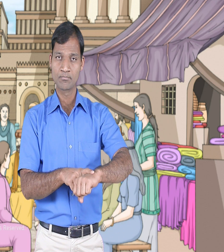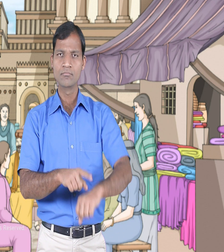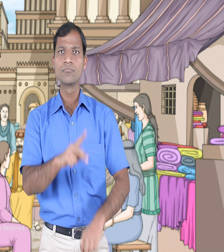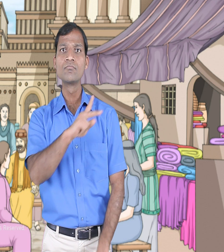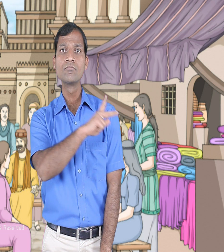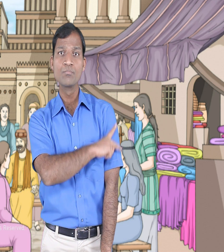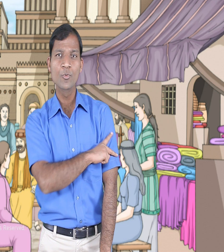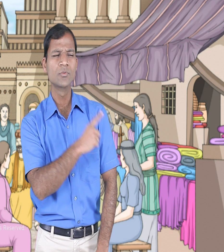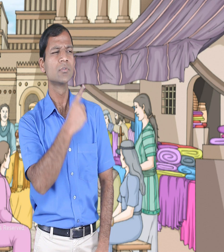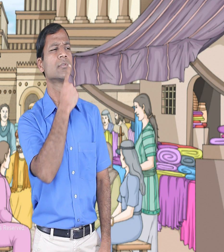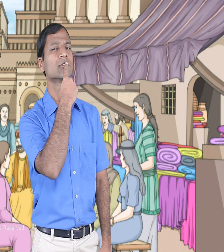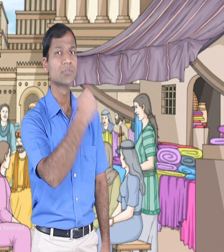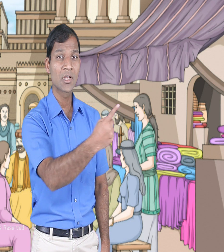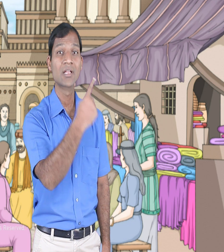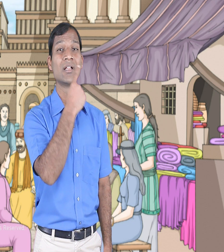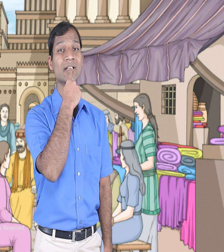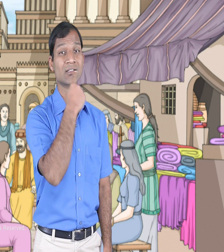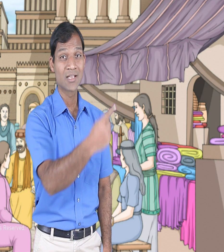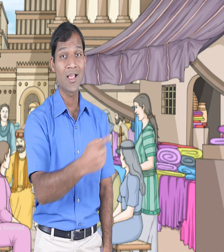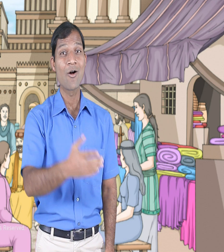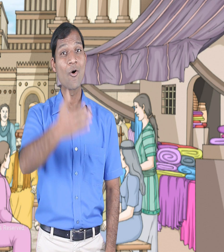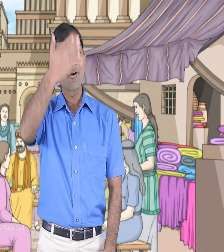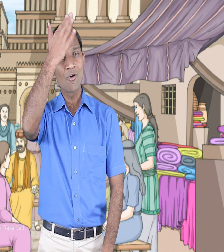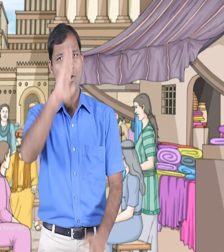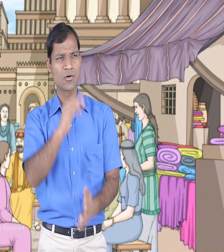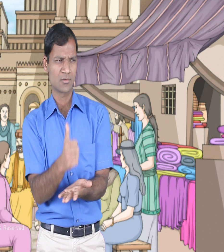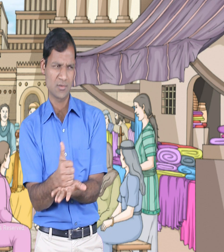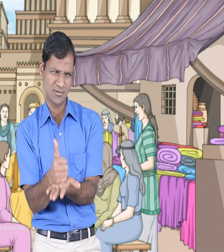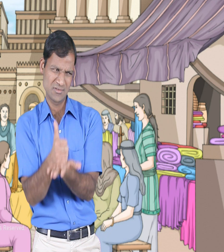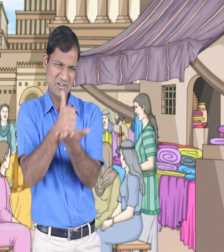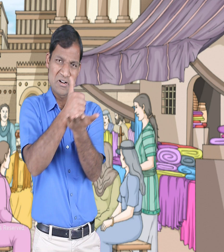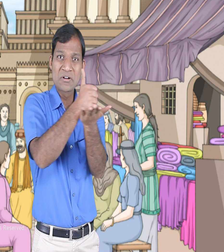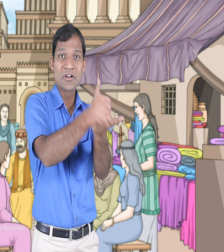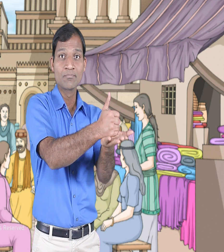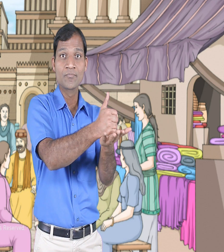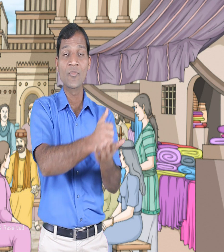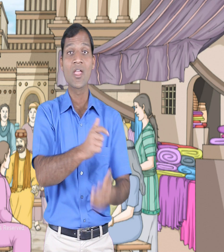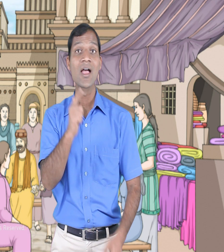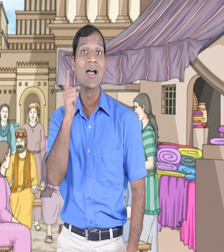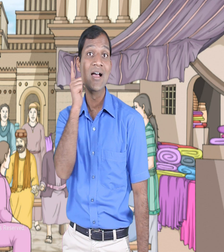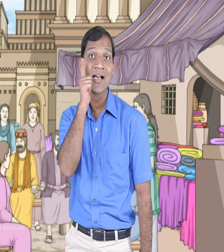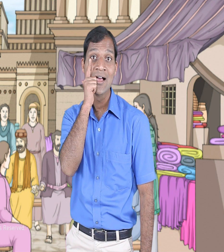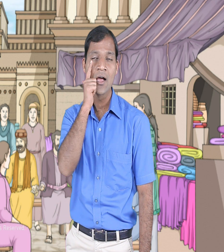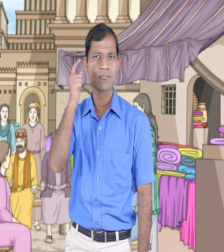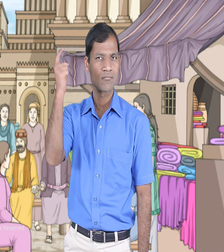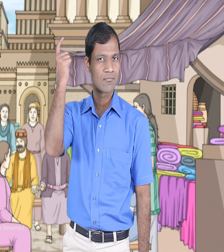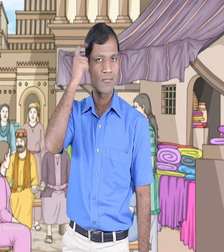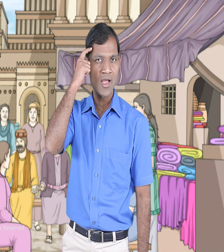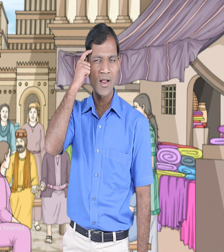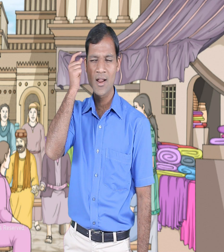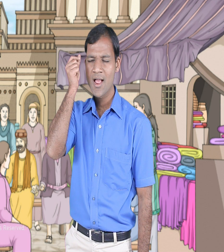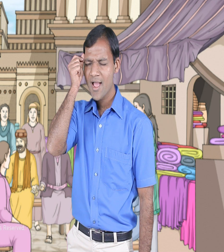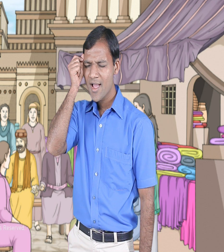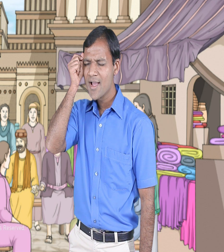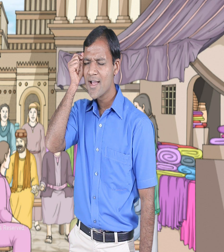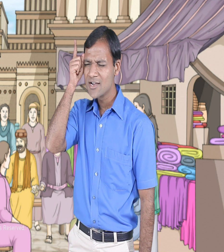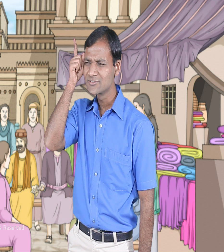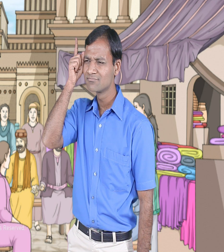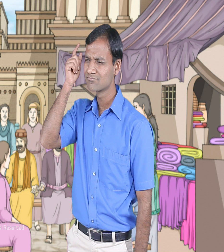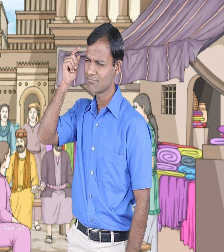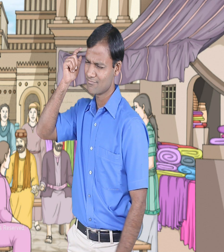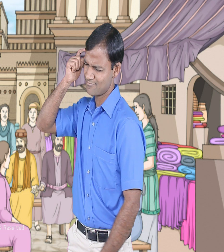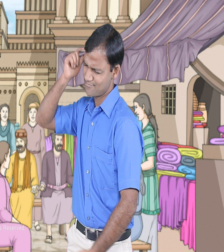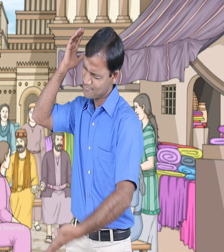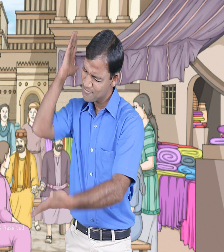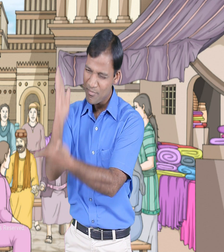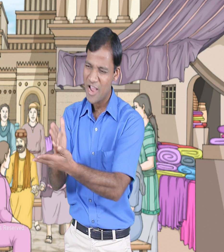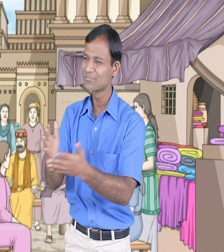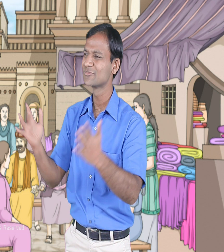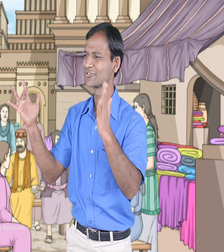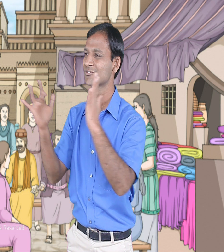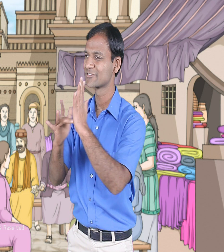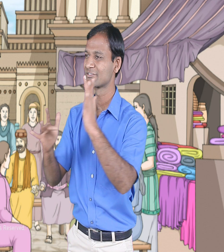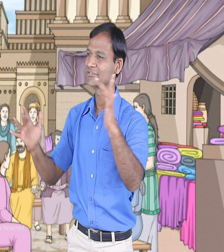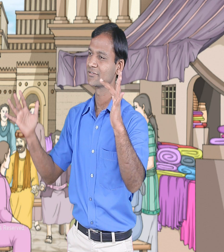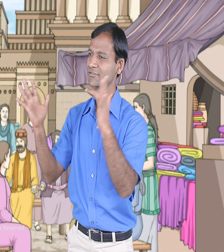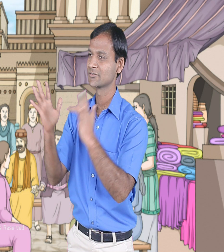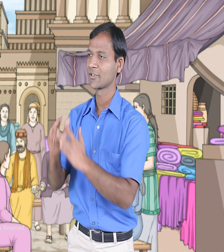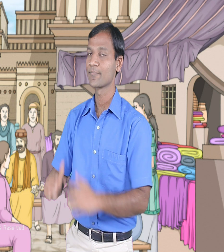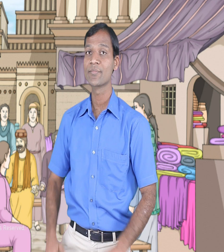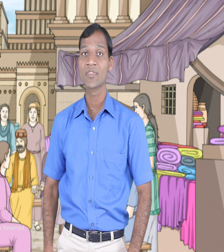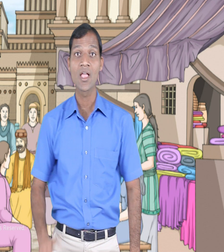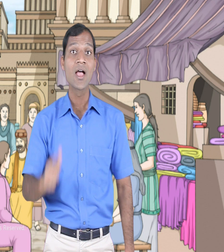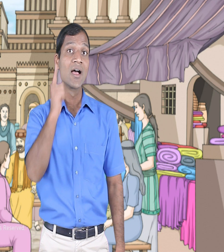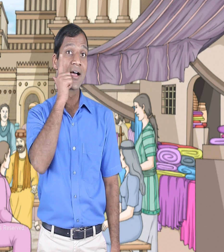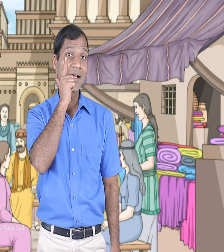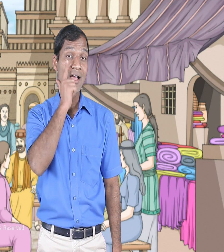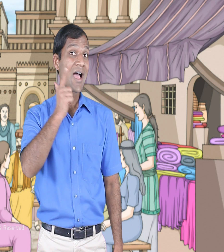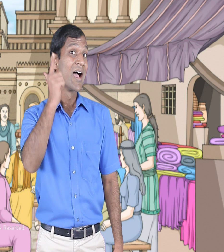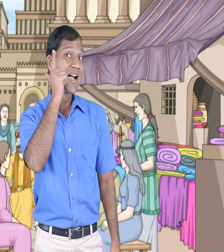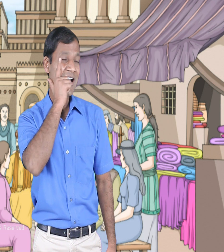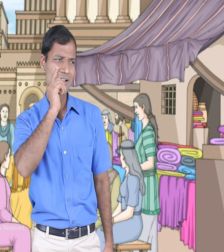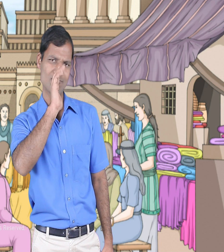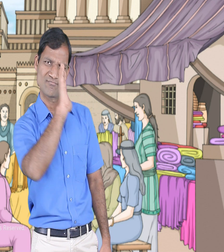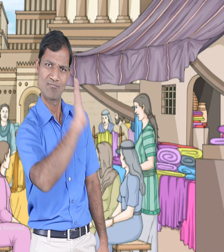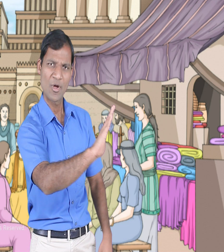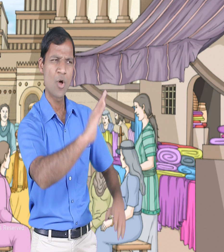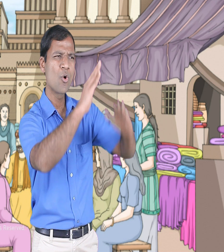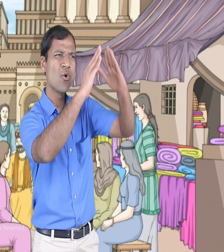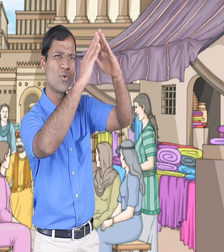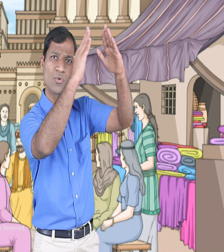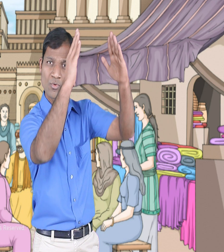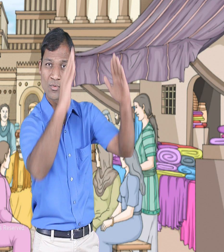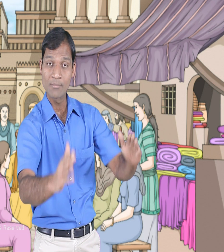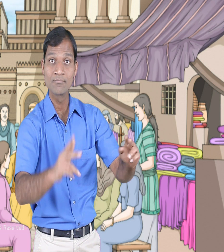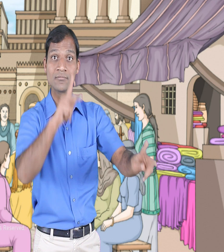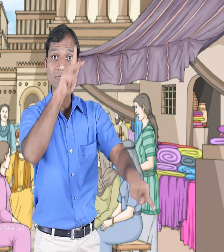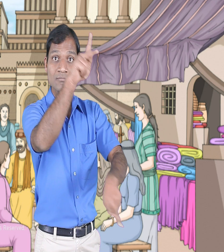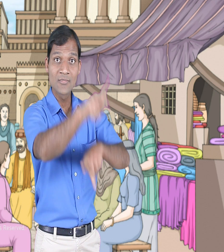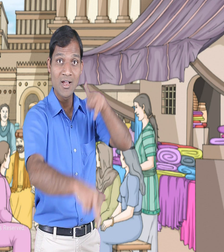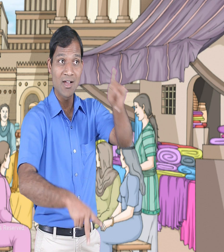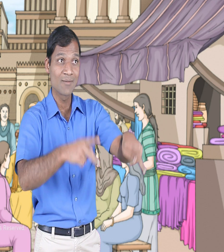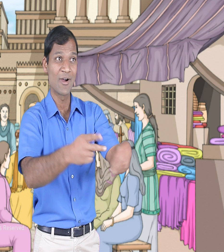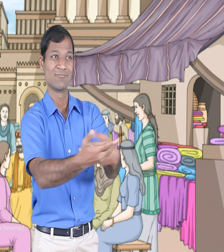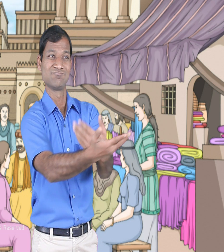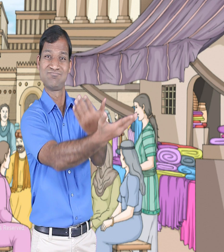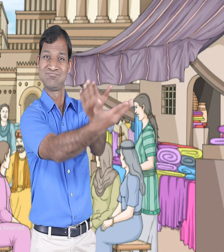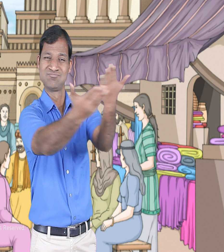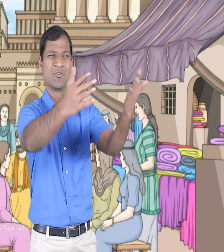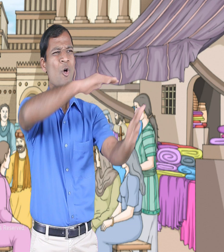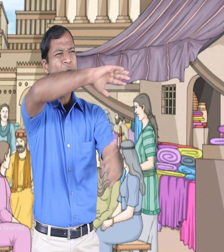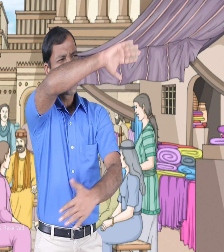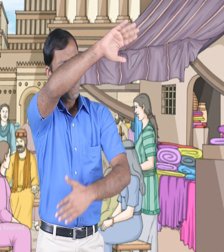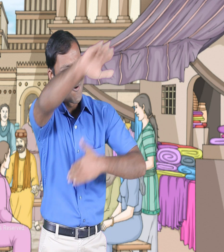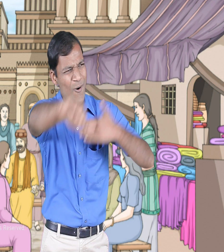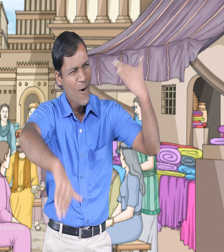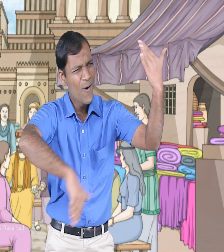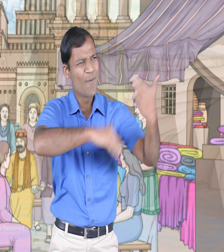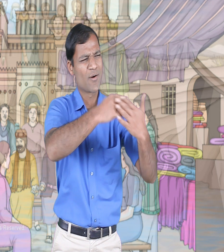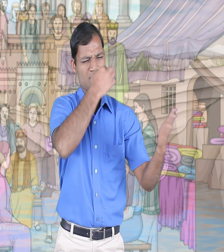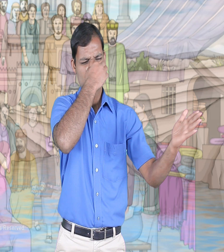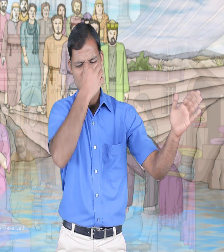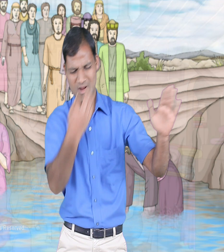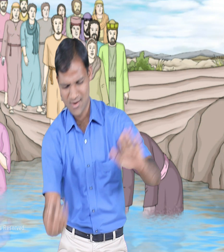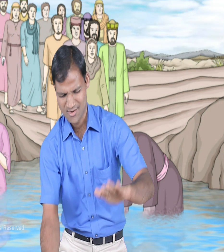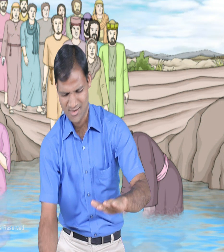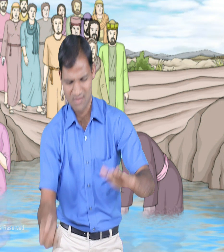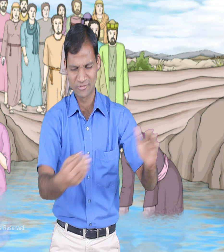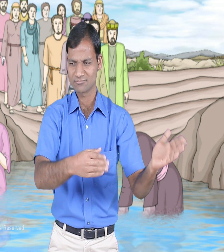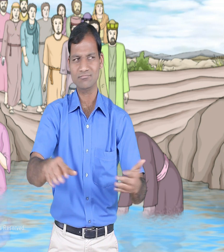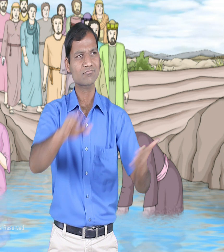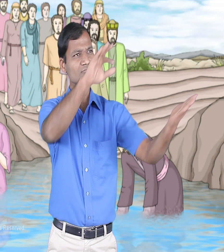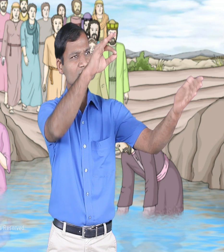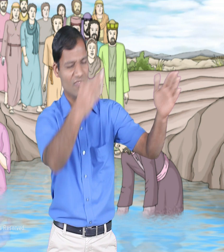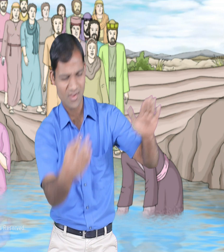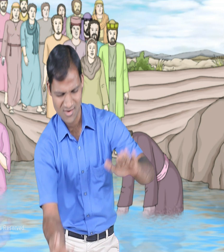The Lord opened her heart to respond to Paul’s message.